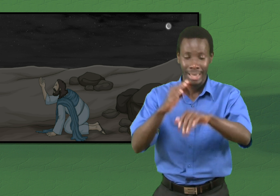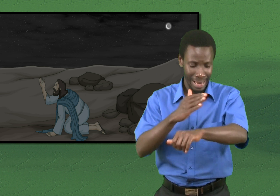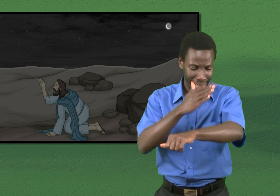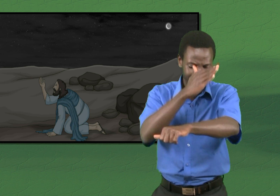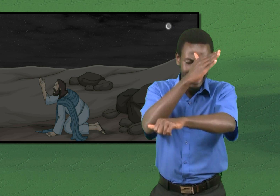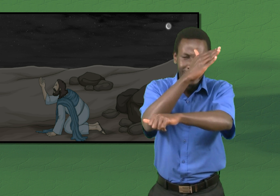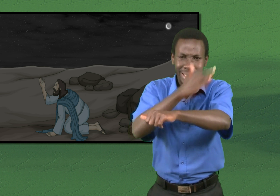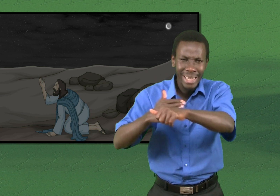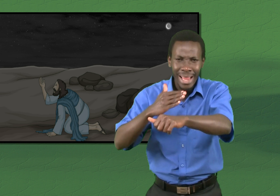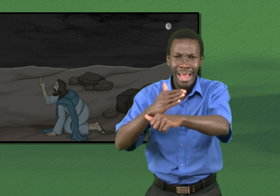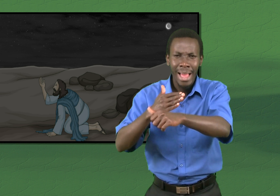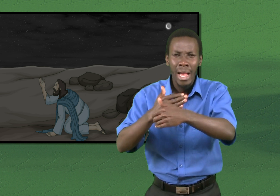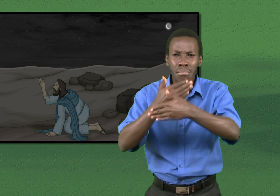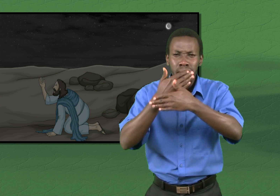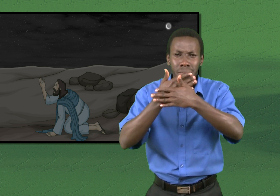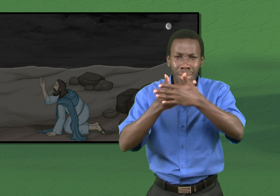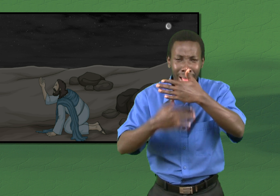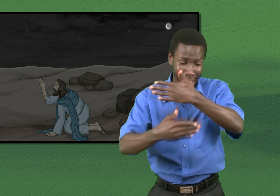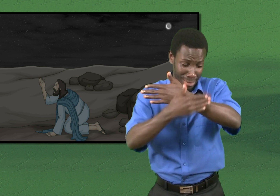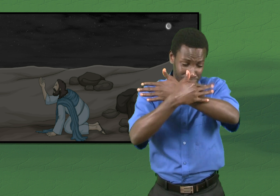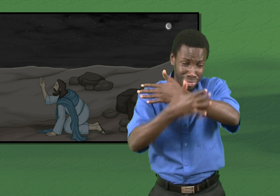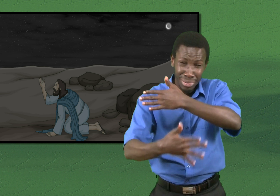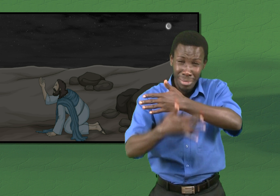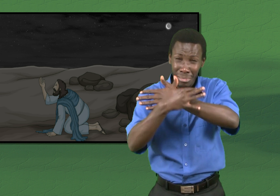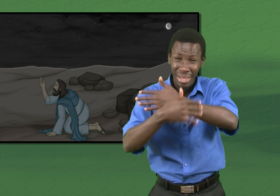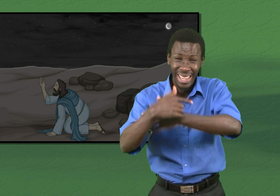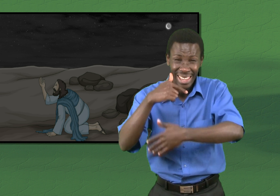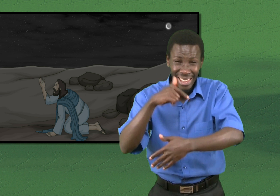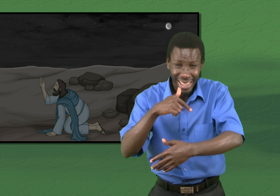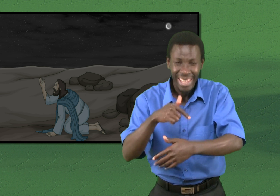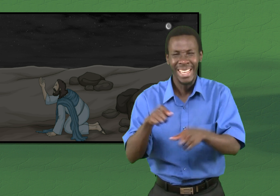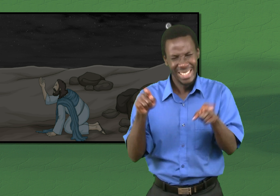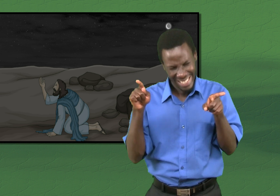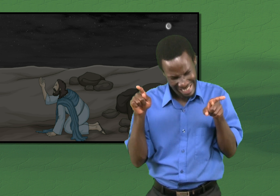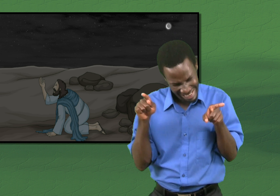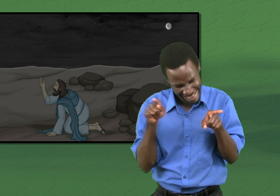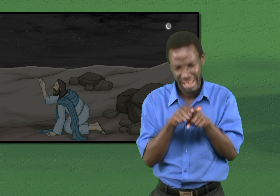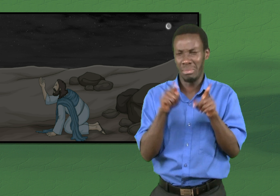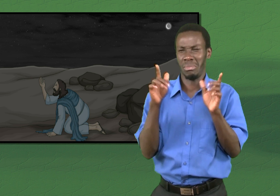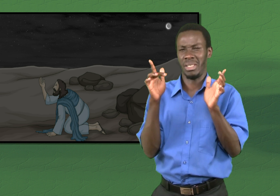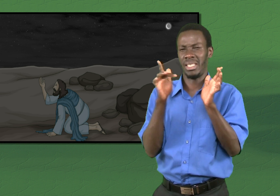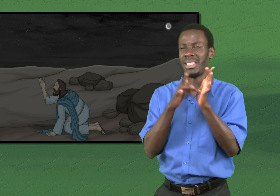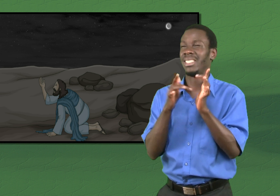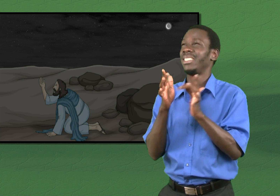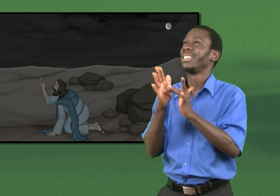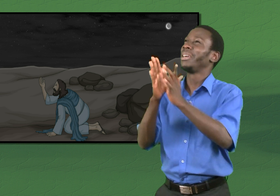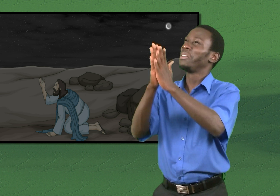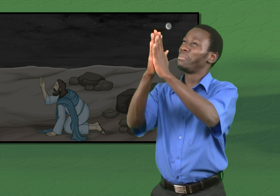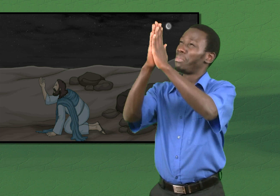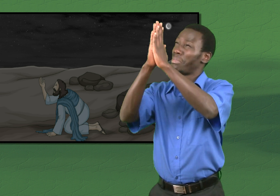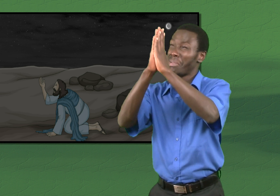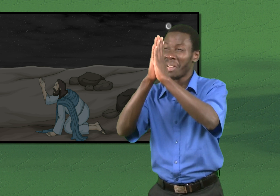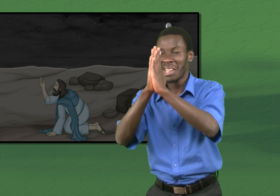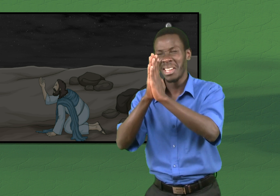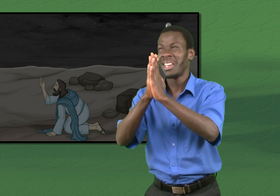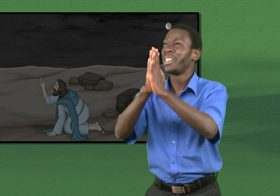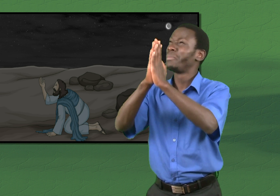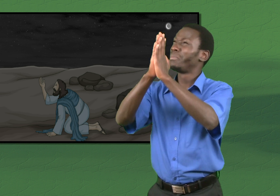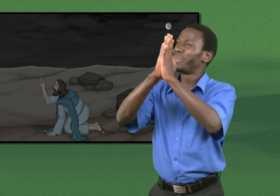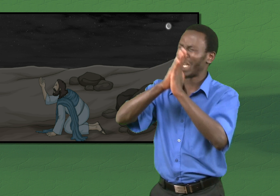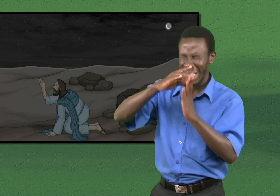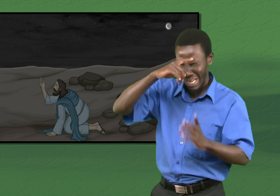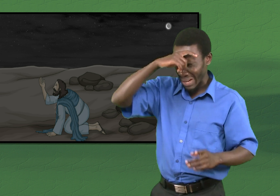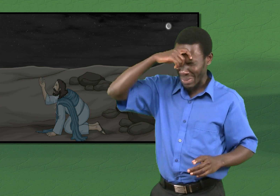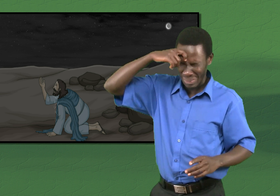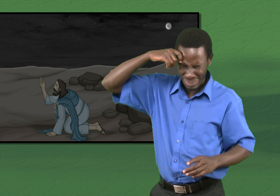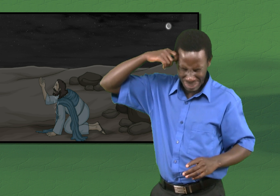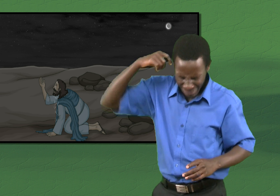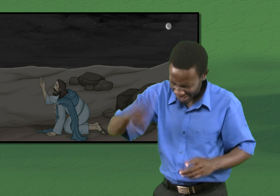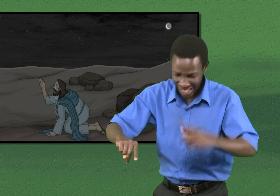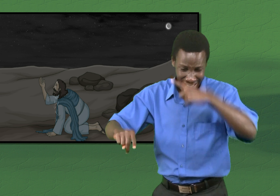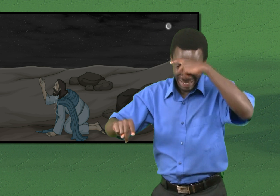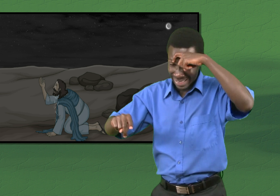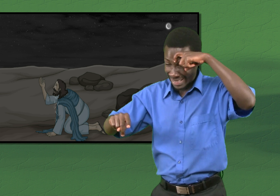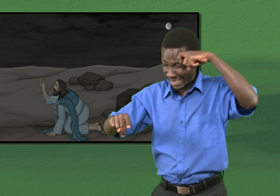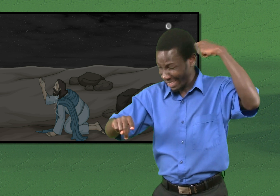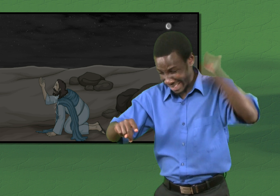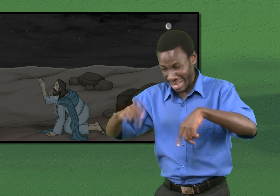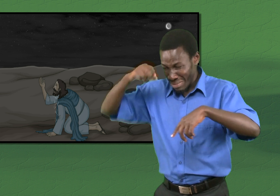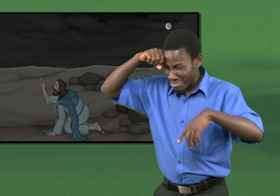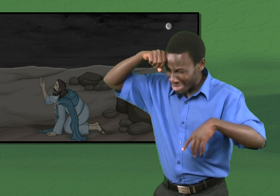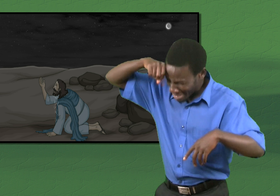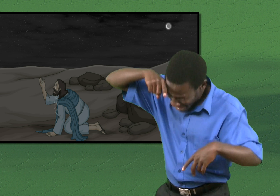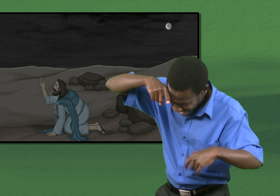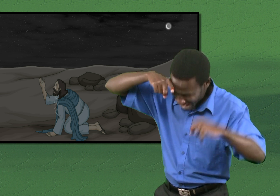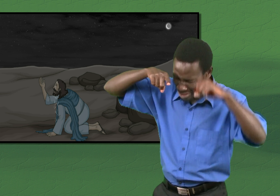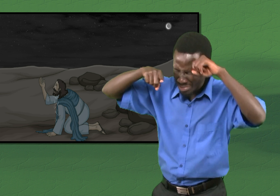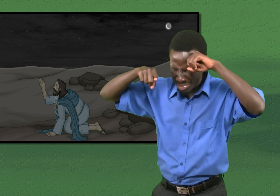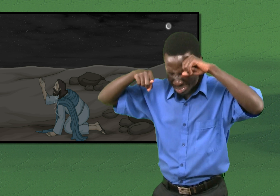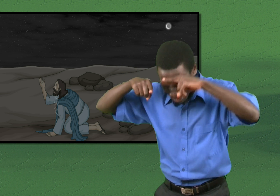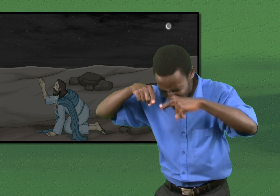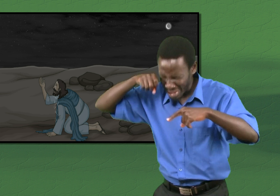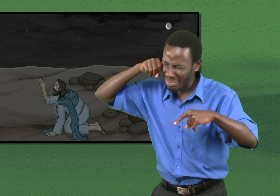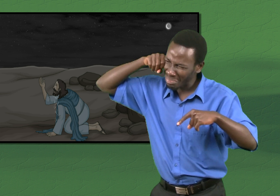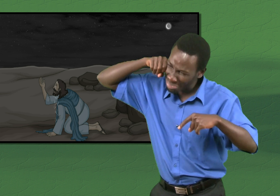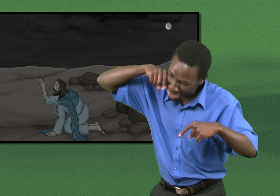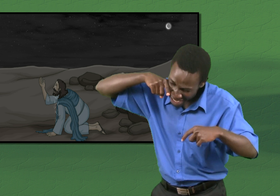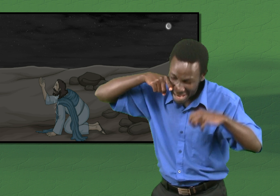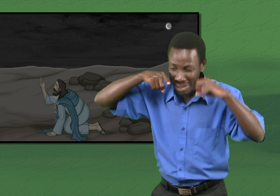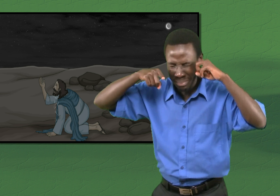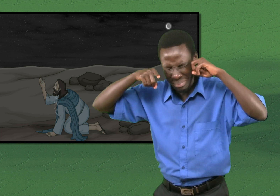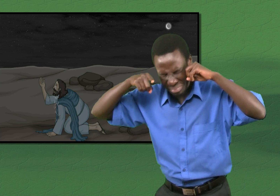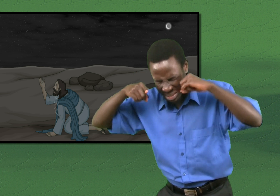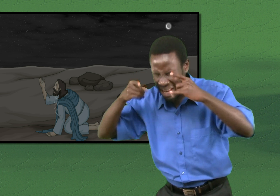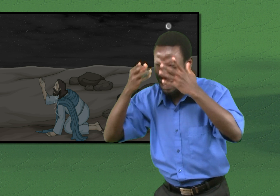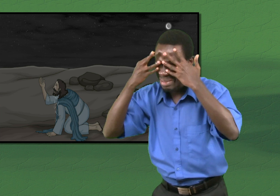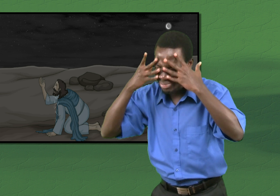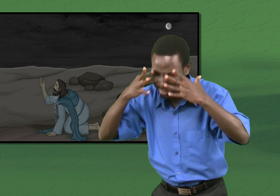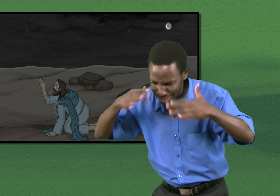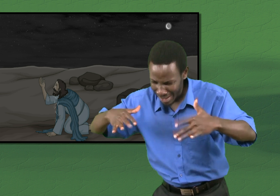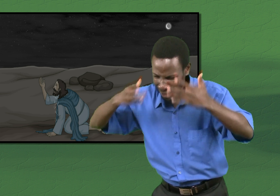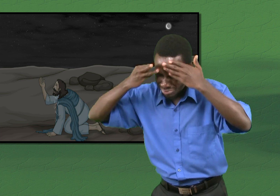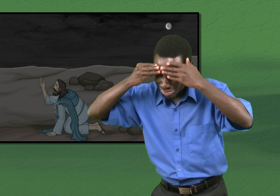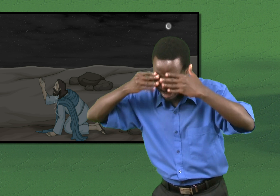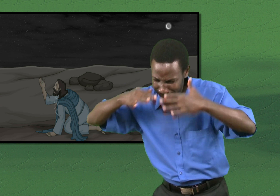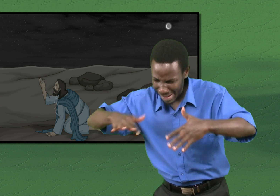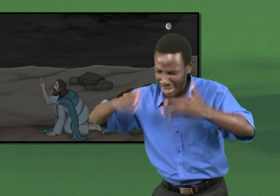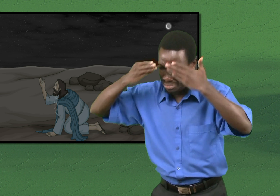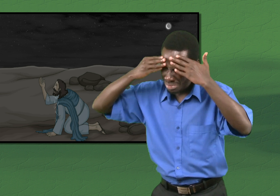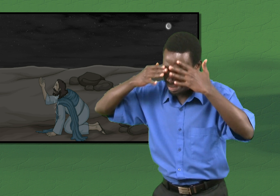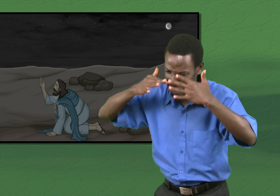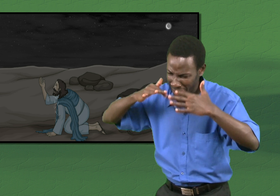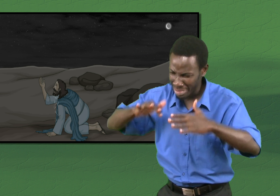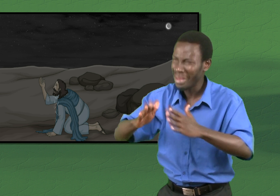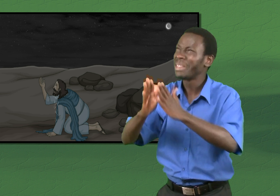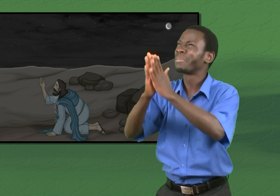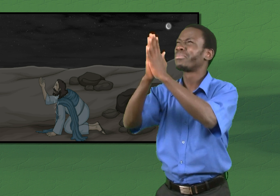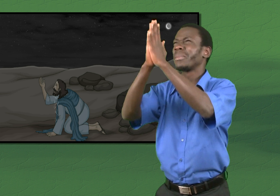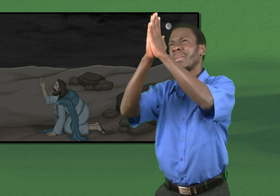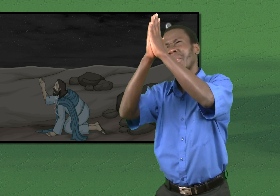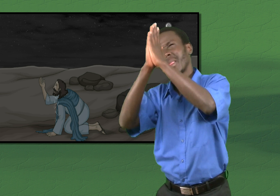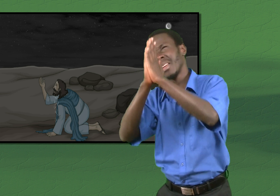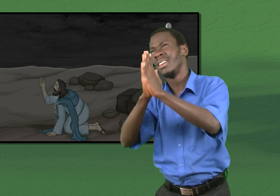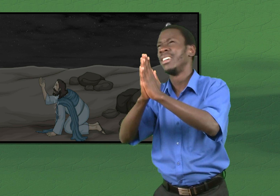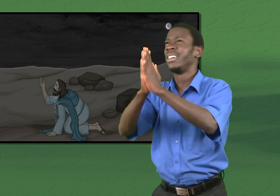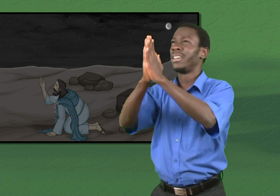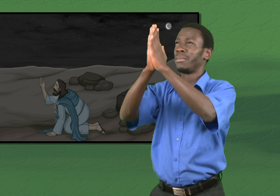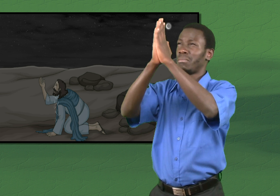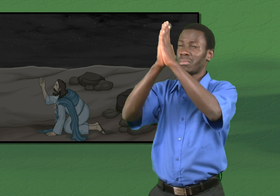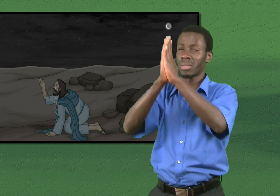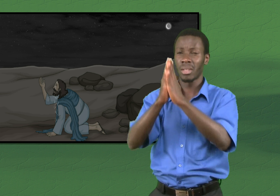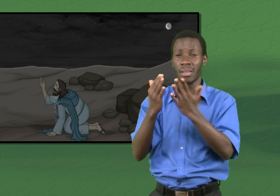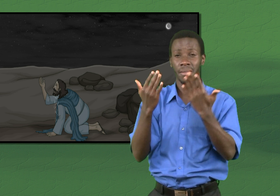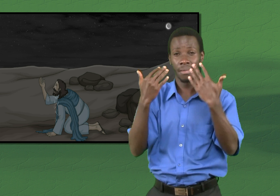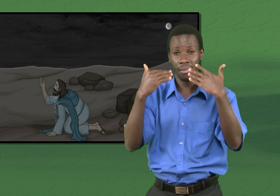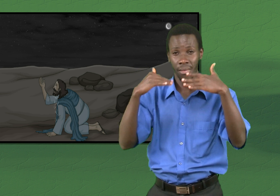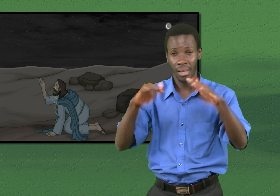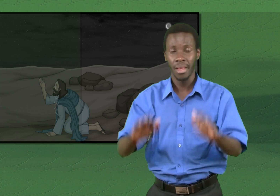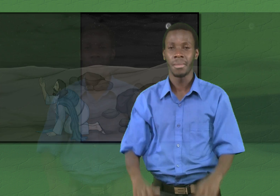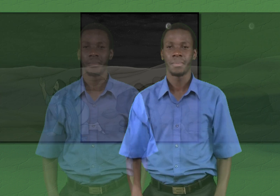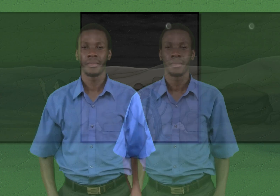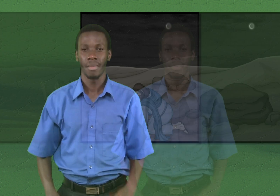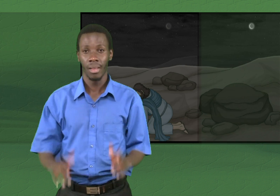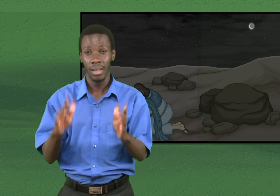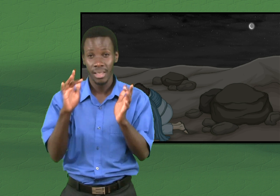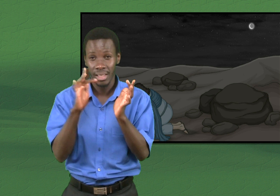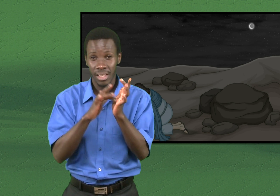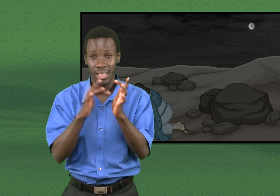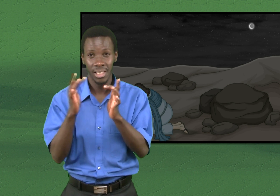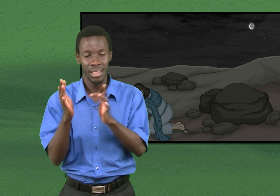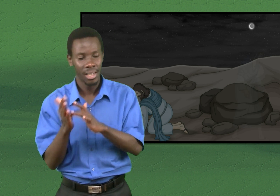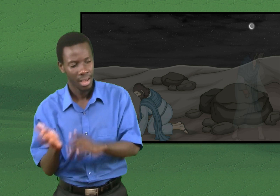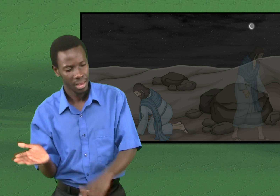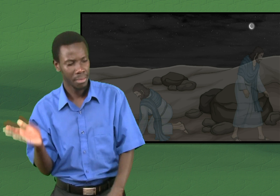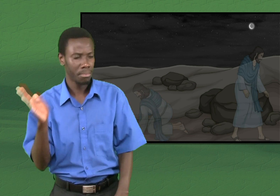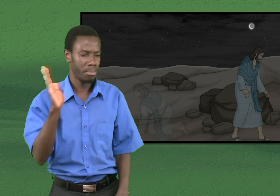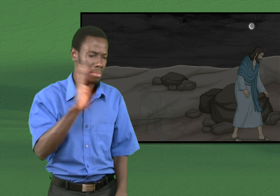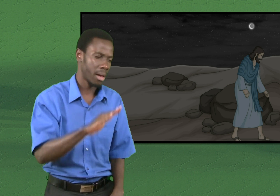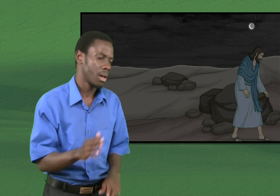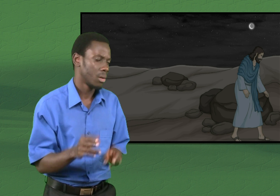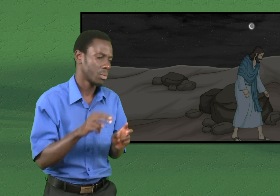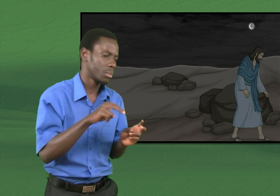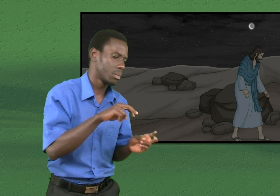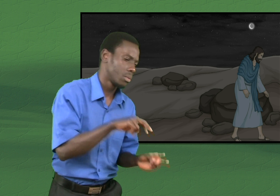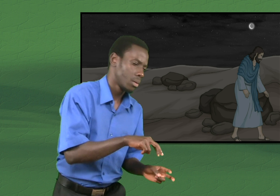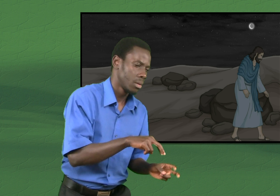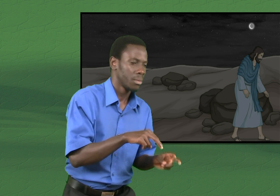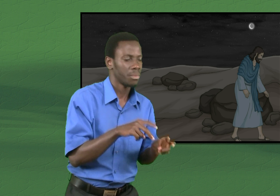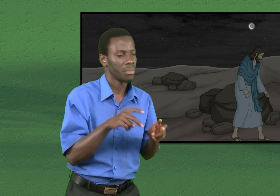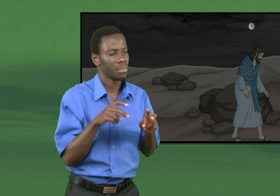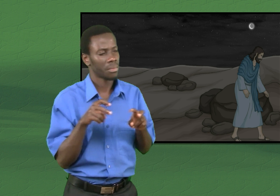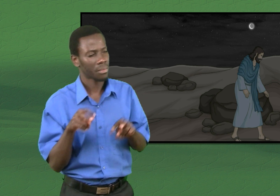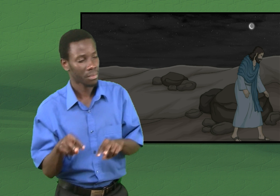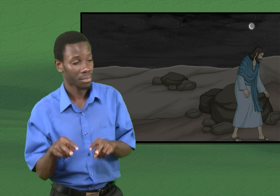Yet not as I will, but as You will.”